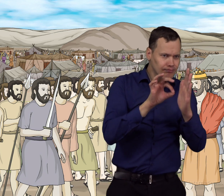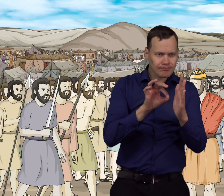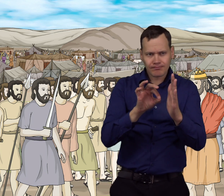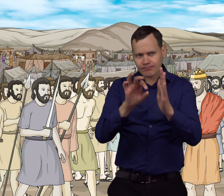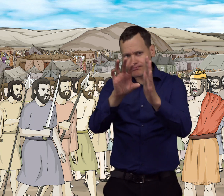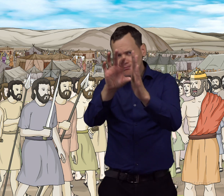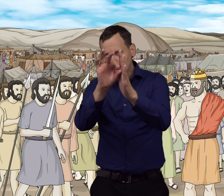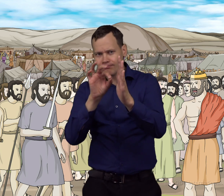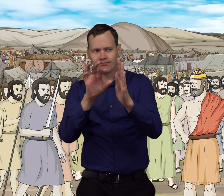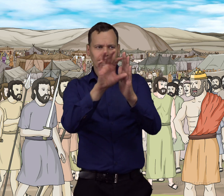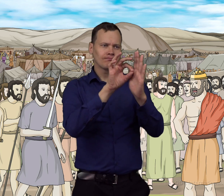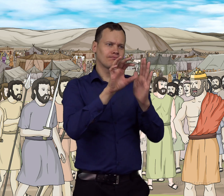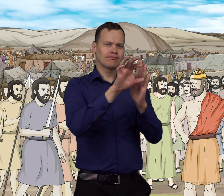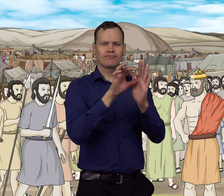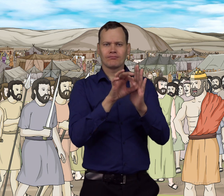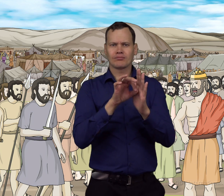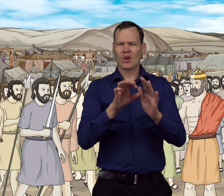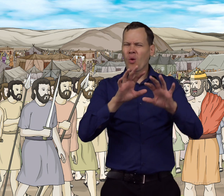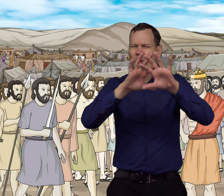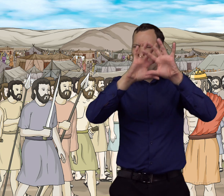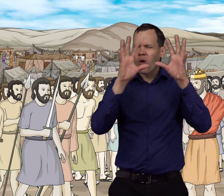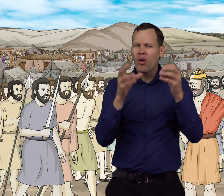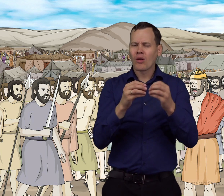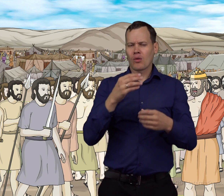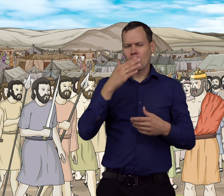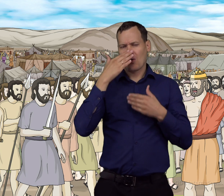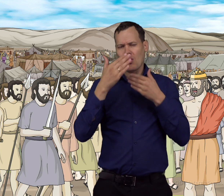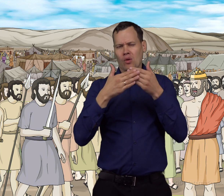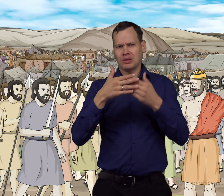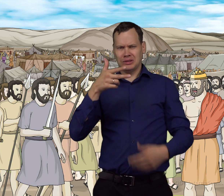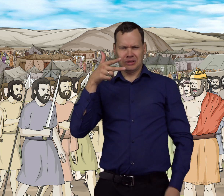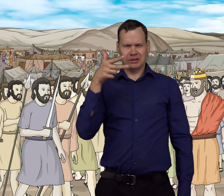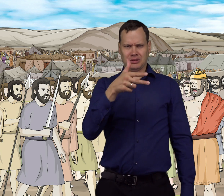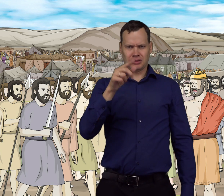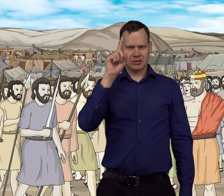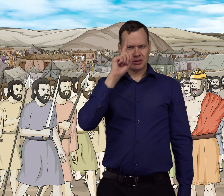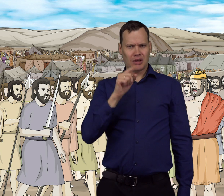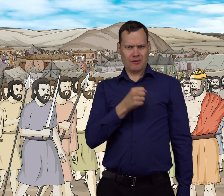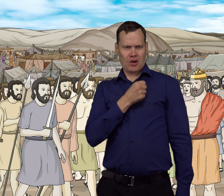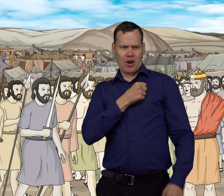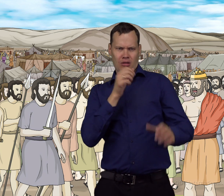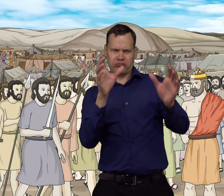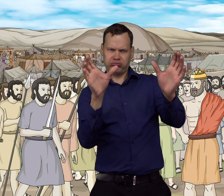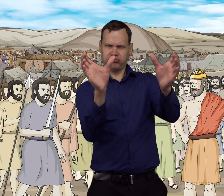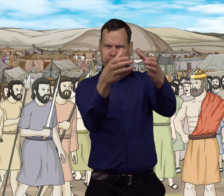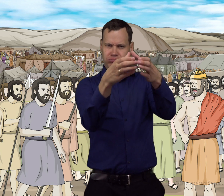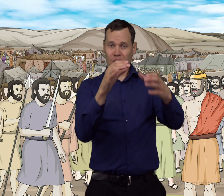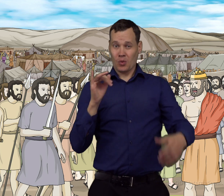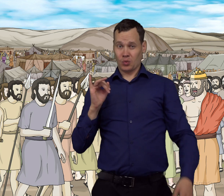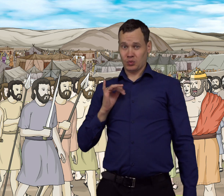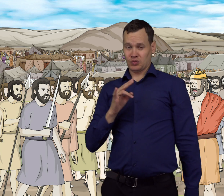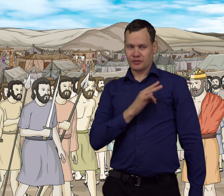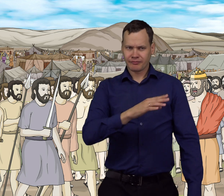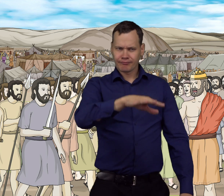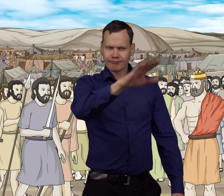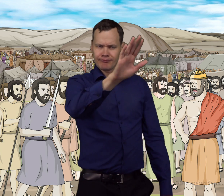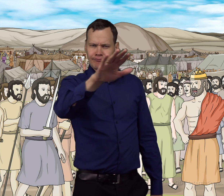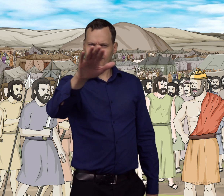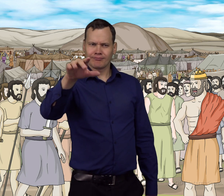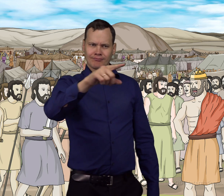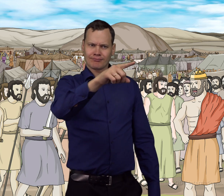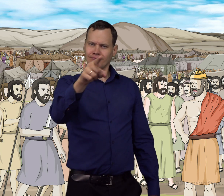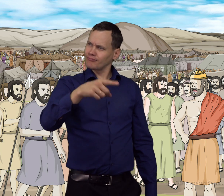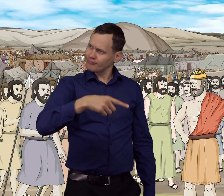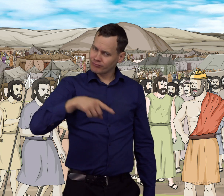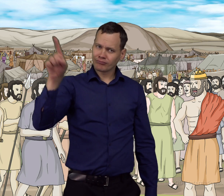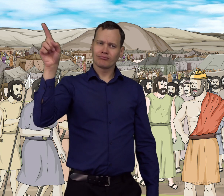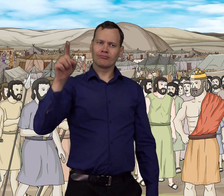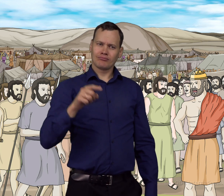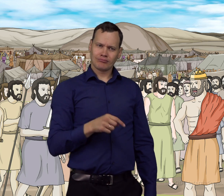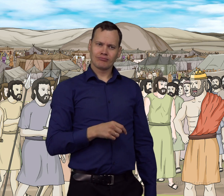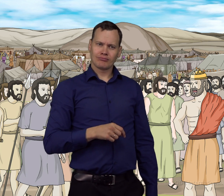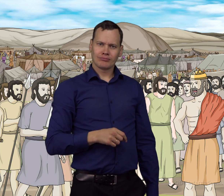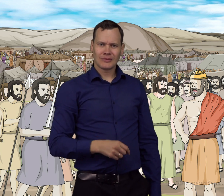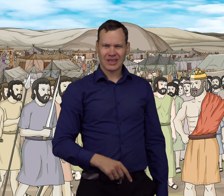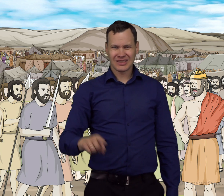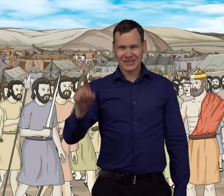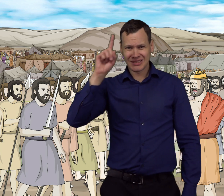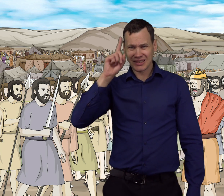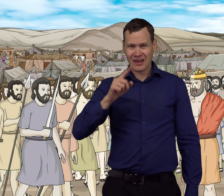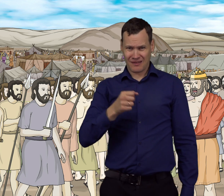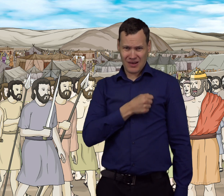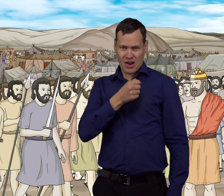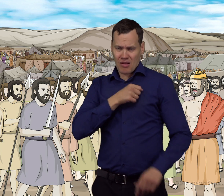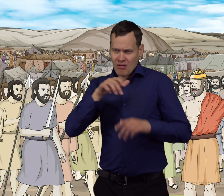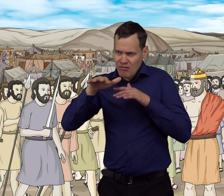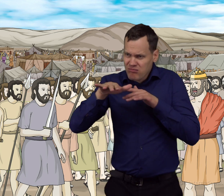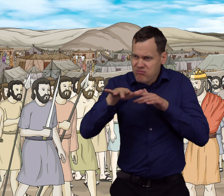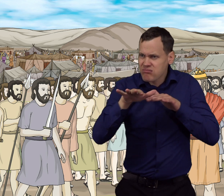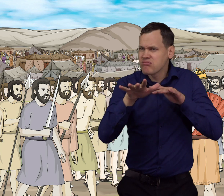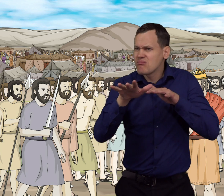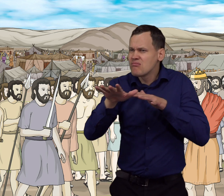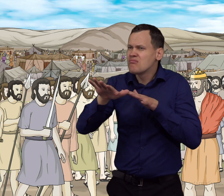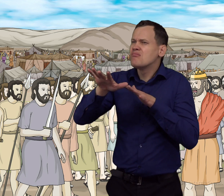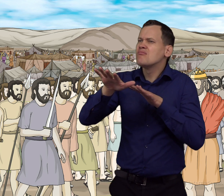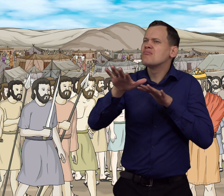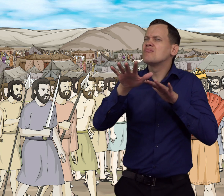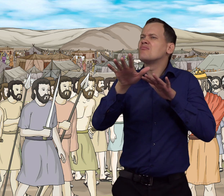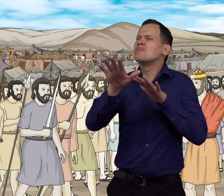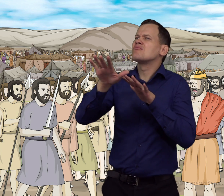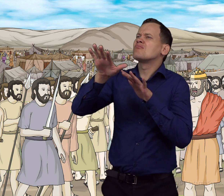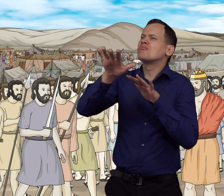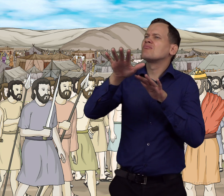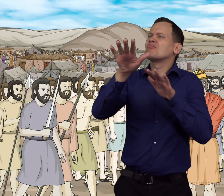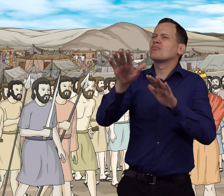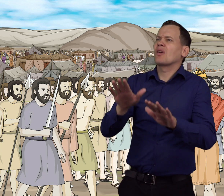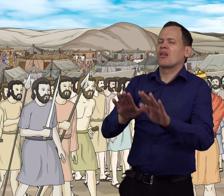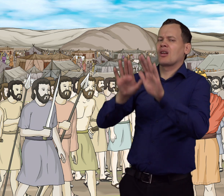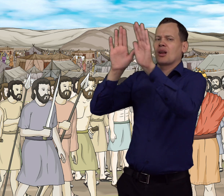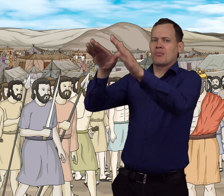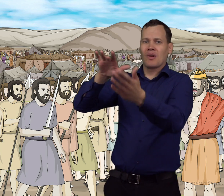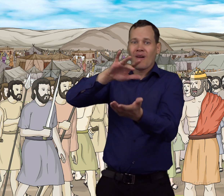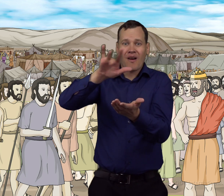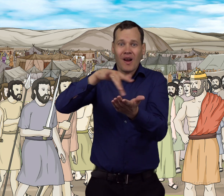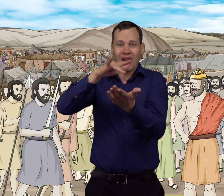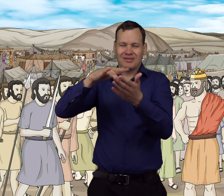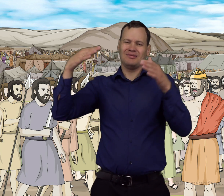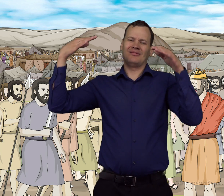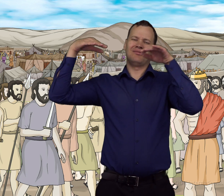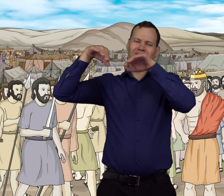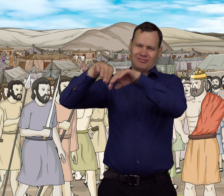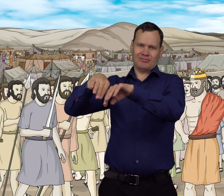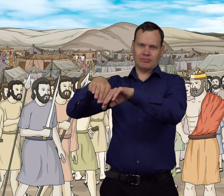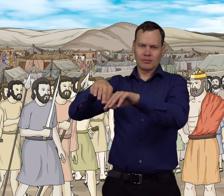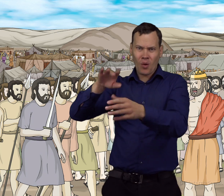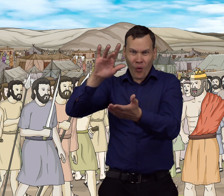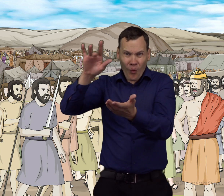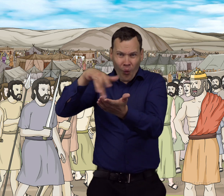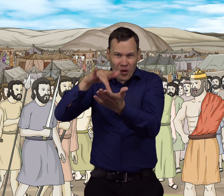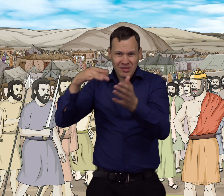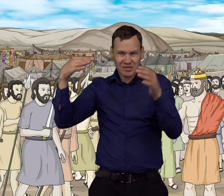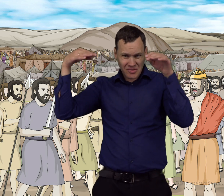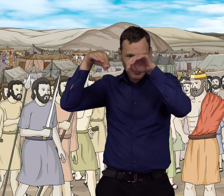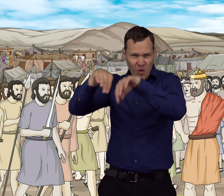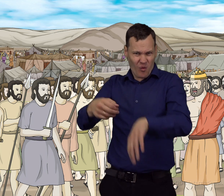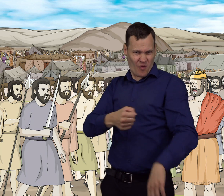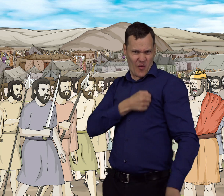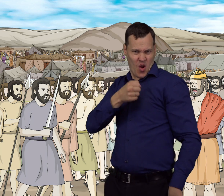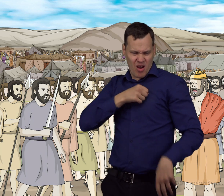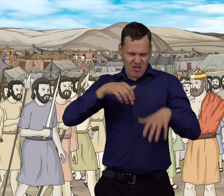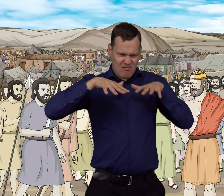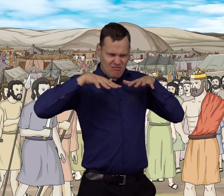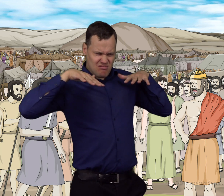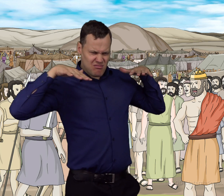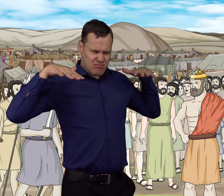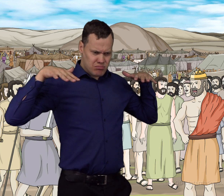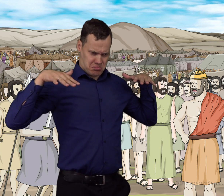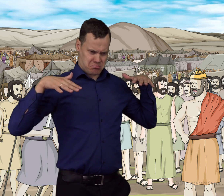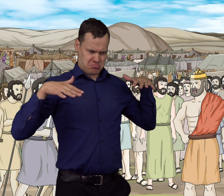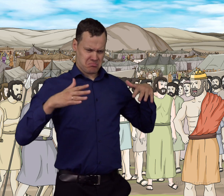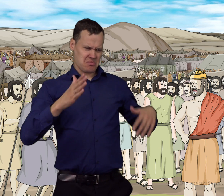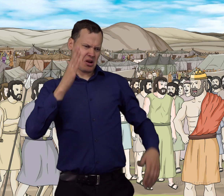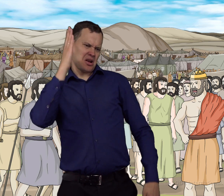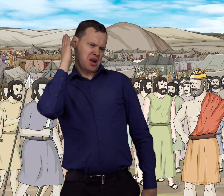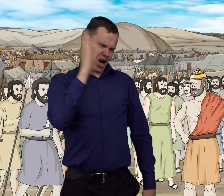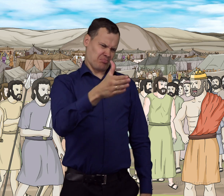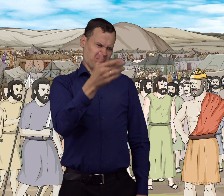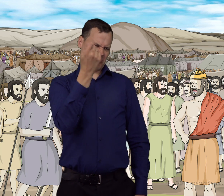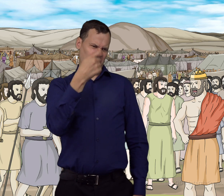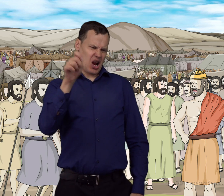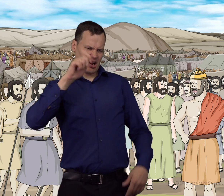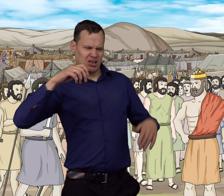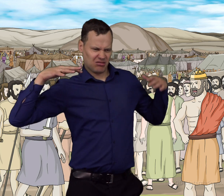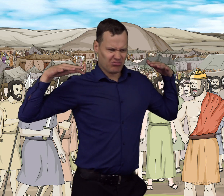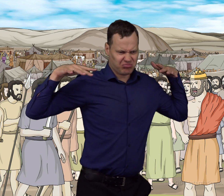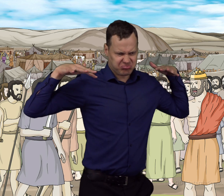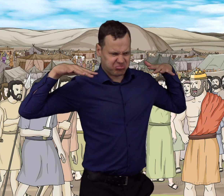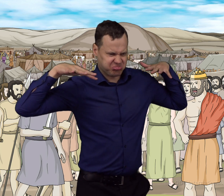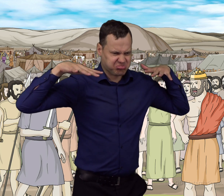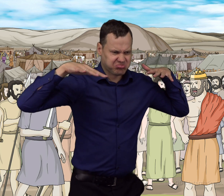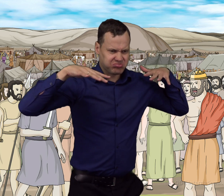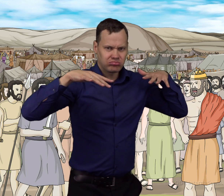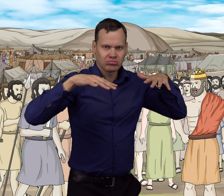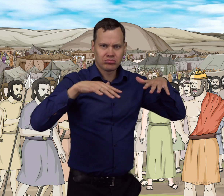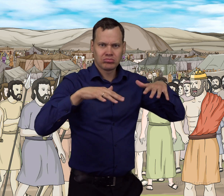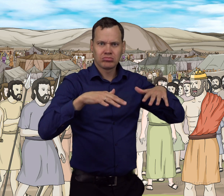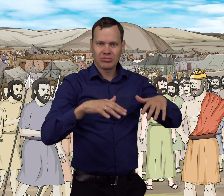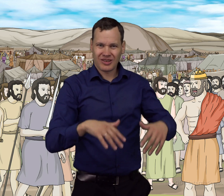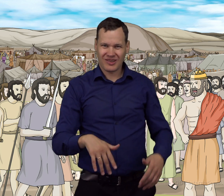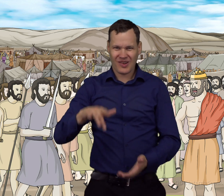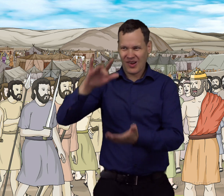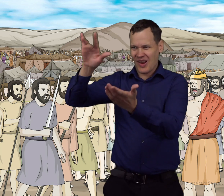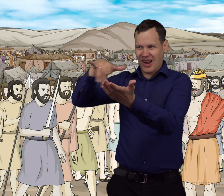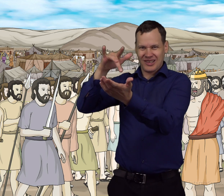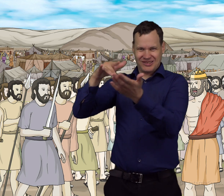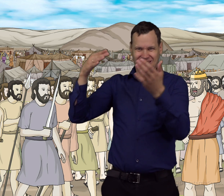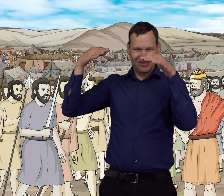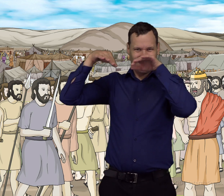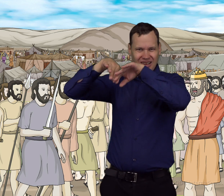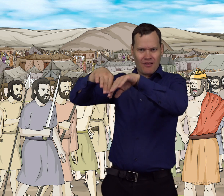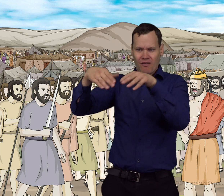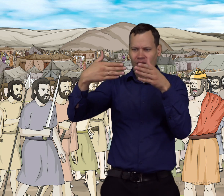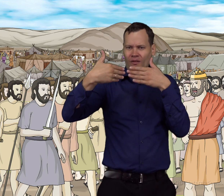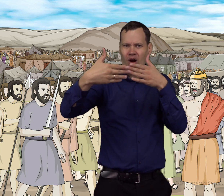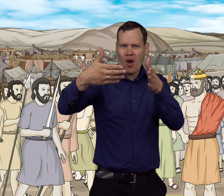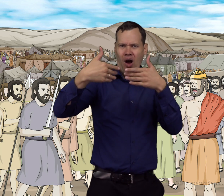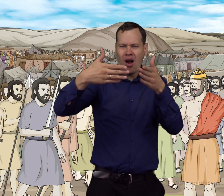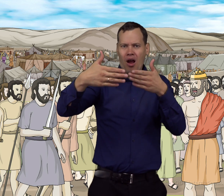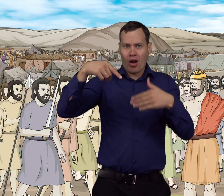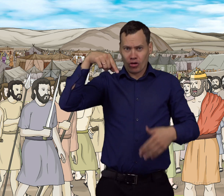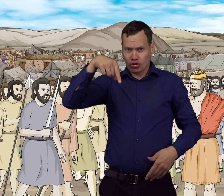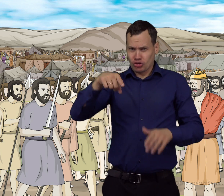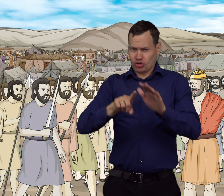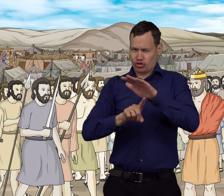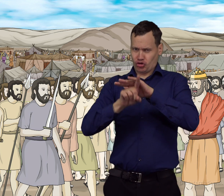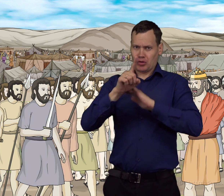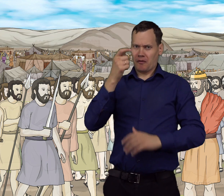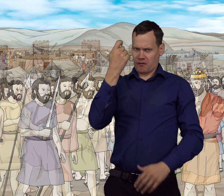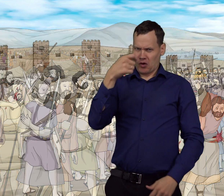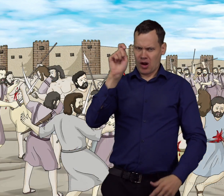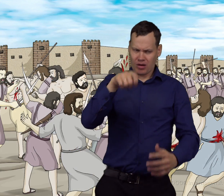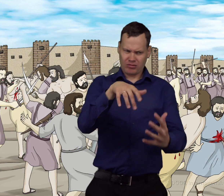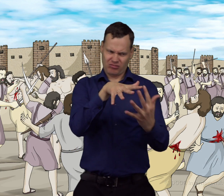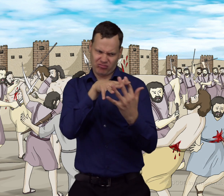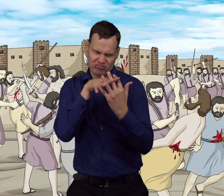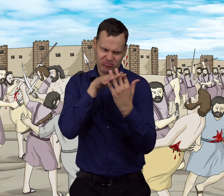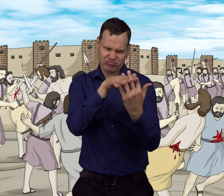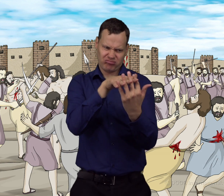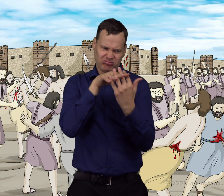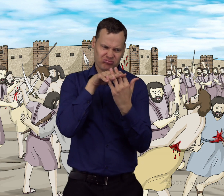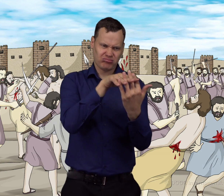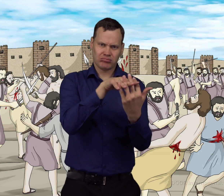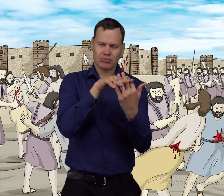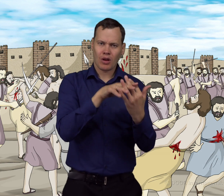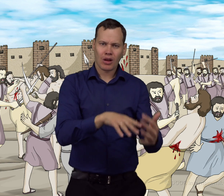Since the people of Ai are so few, you need not wear out all our people there.”